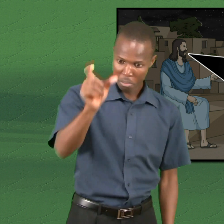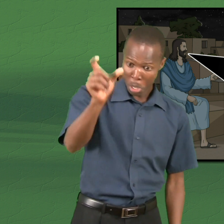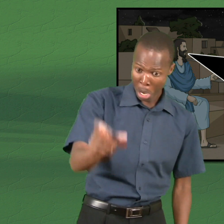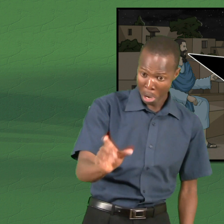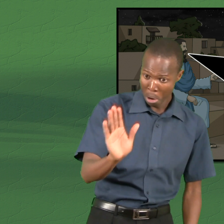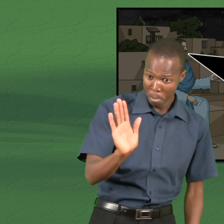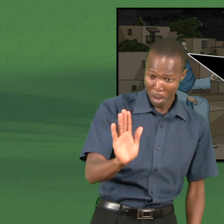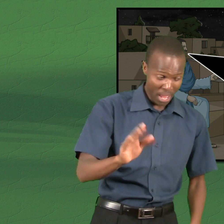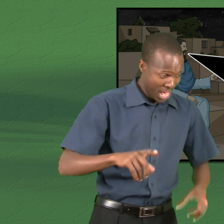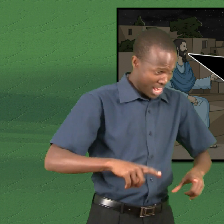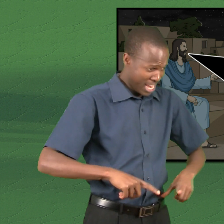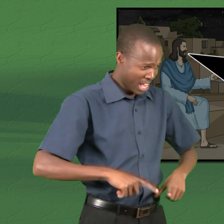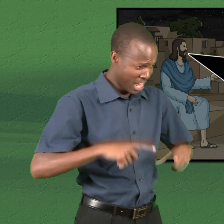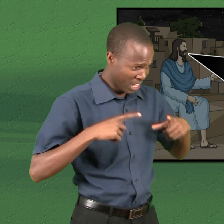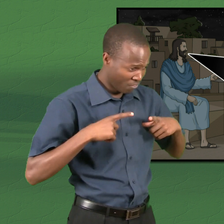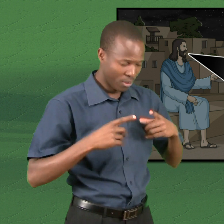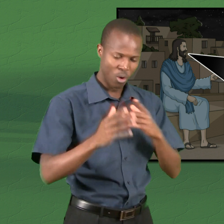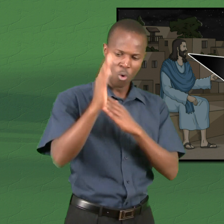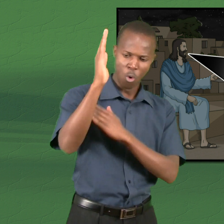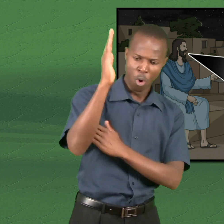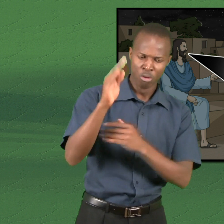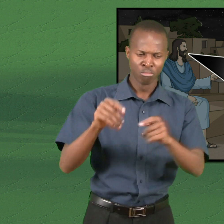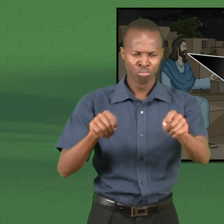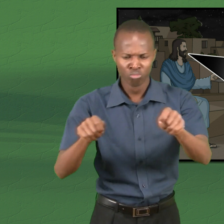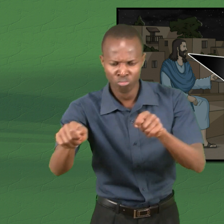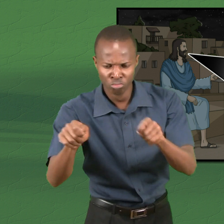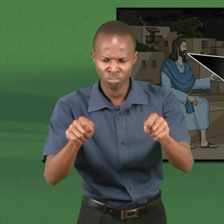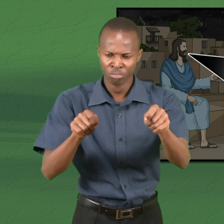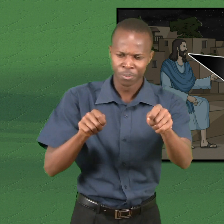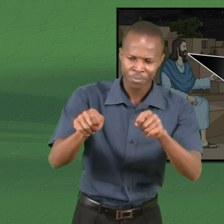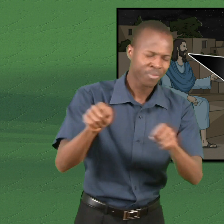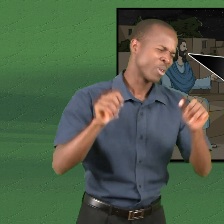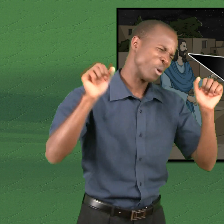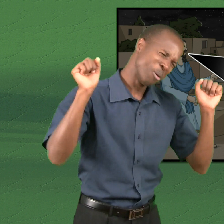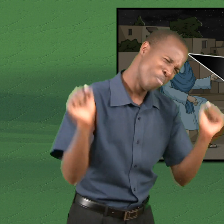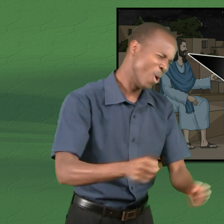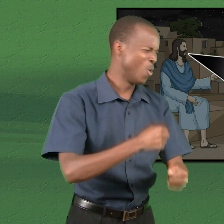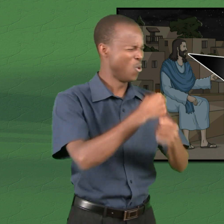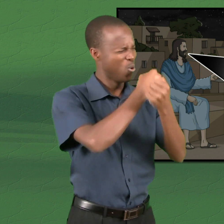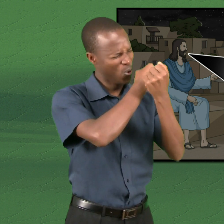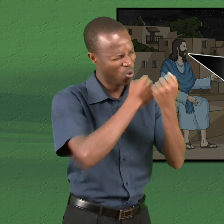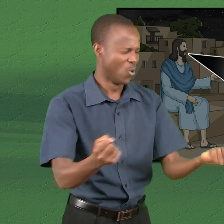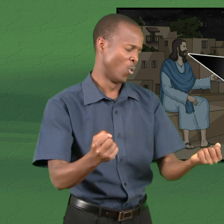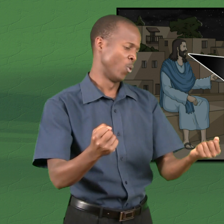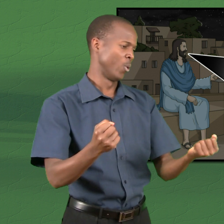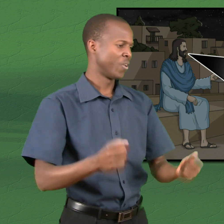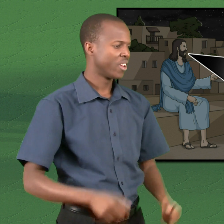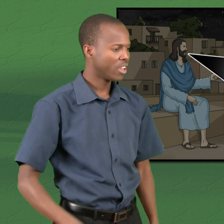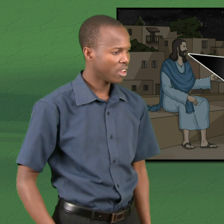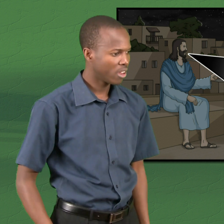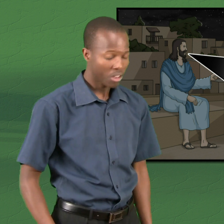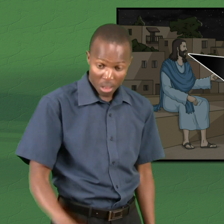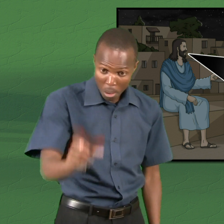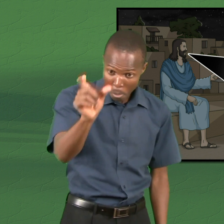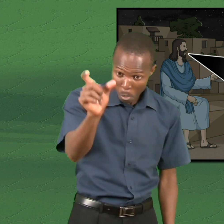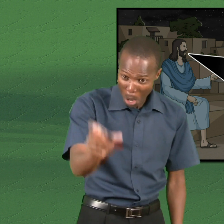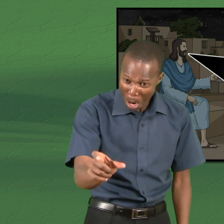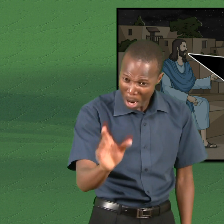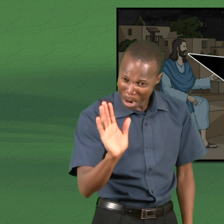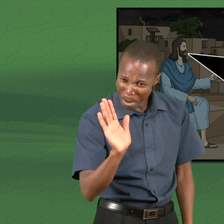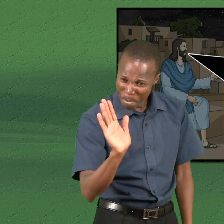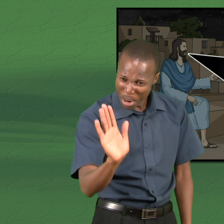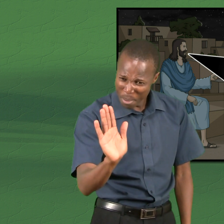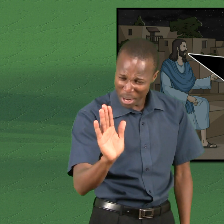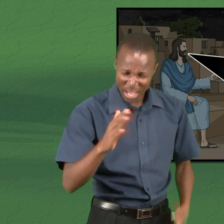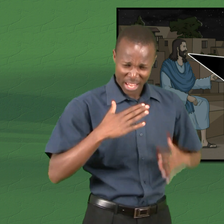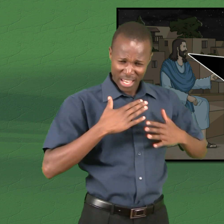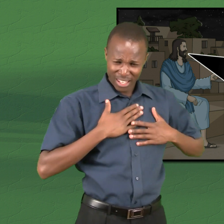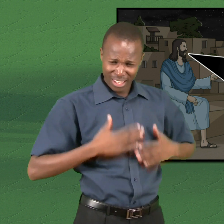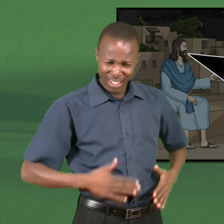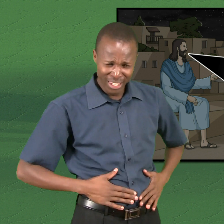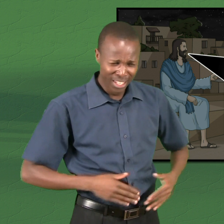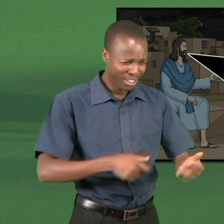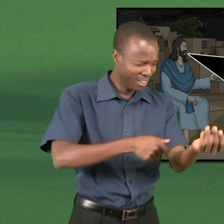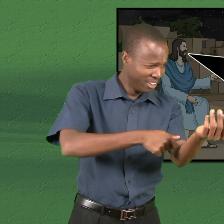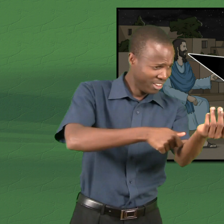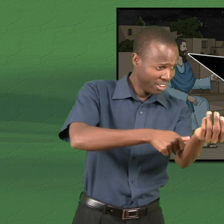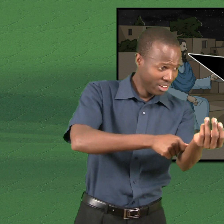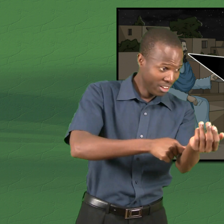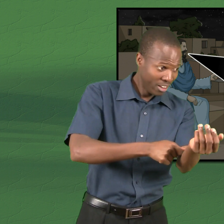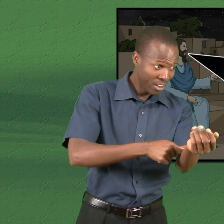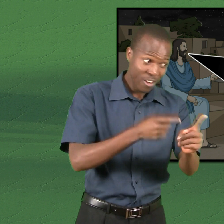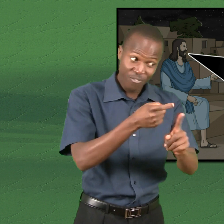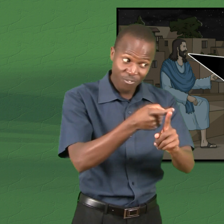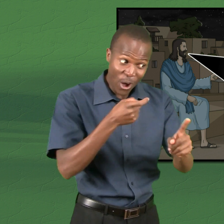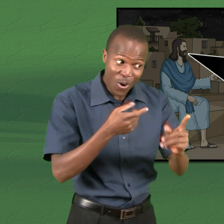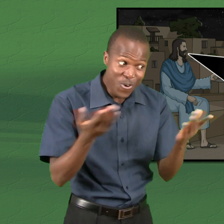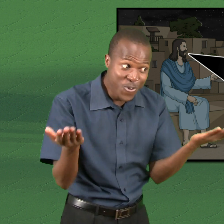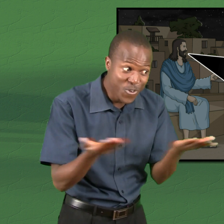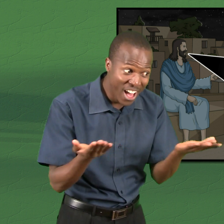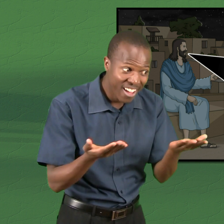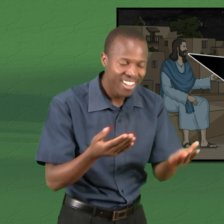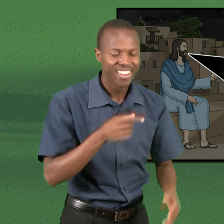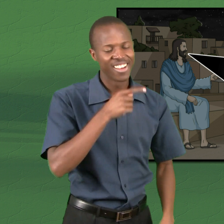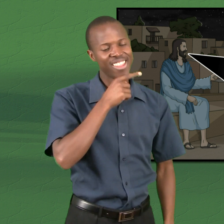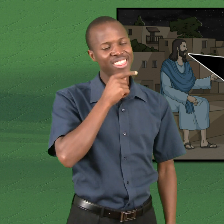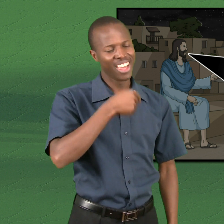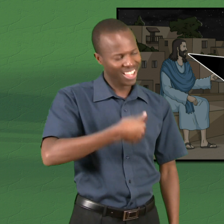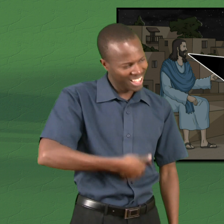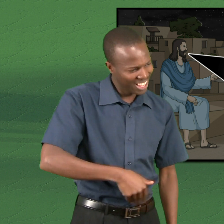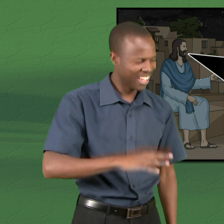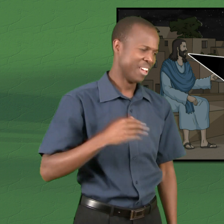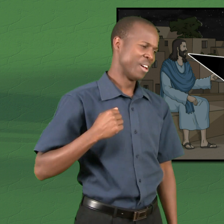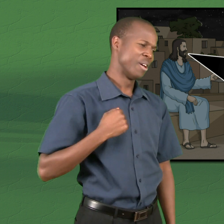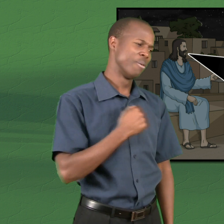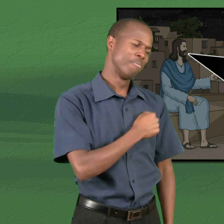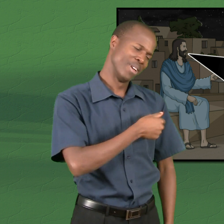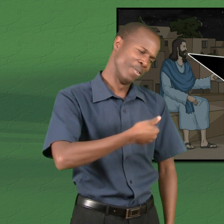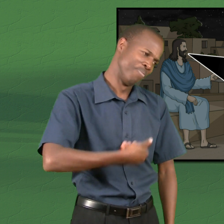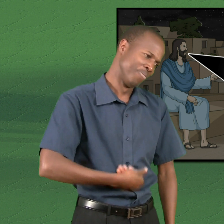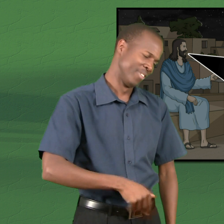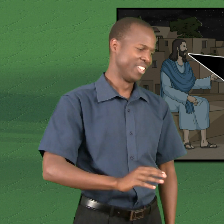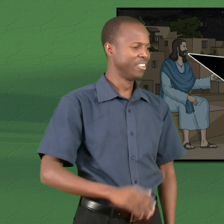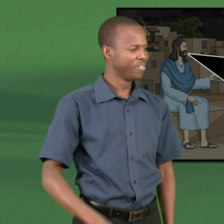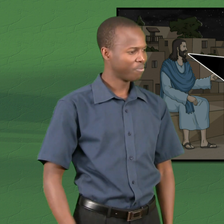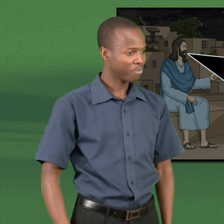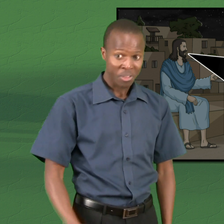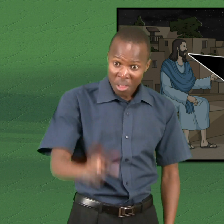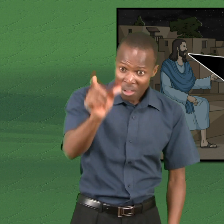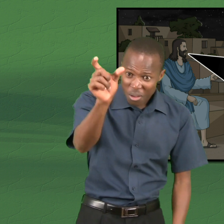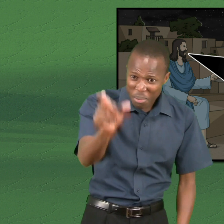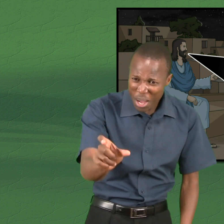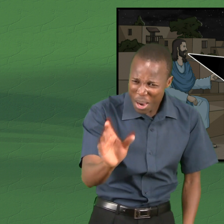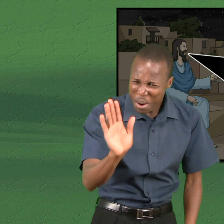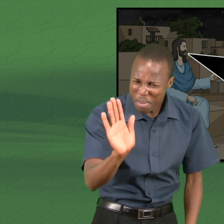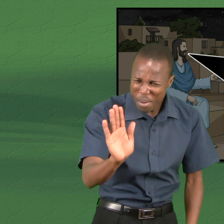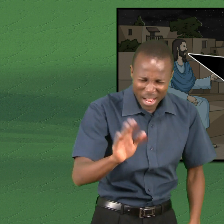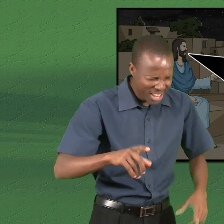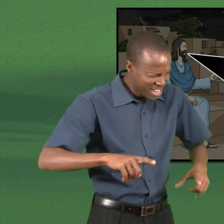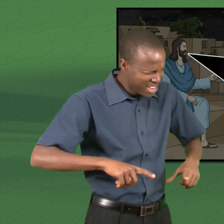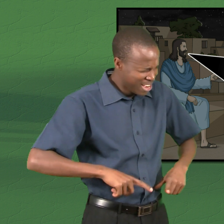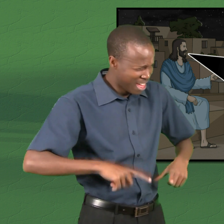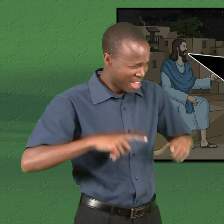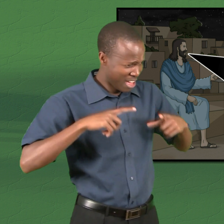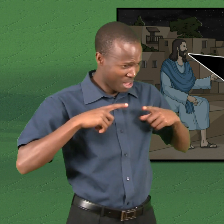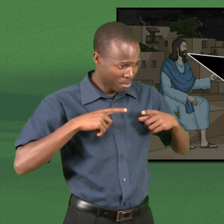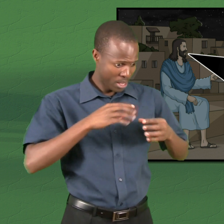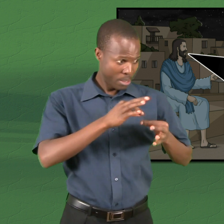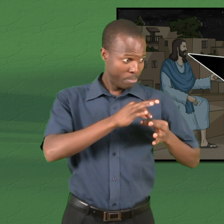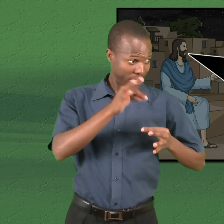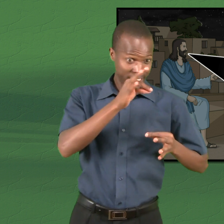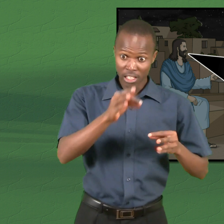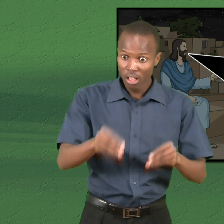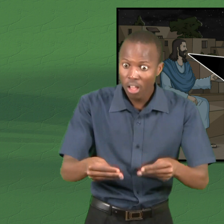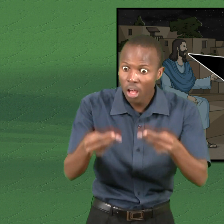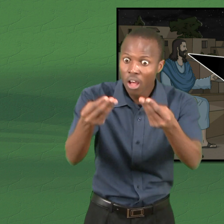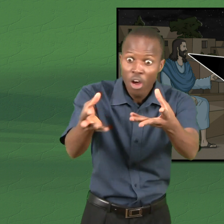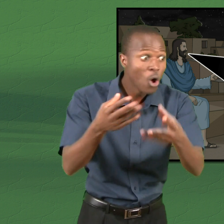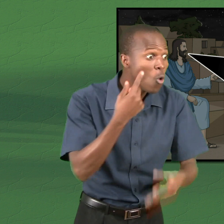Flesh is born of flesh, but spirit is born of the Spirit.